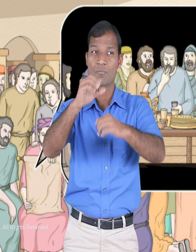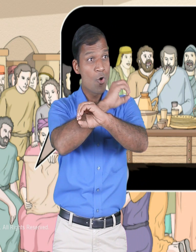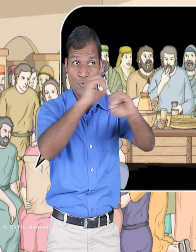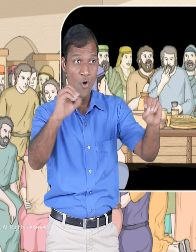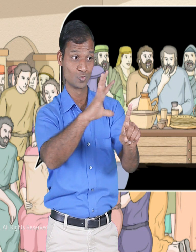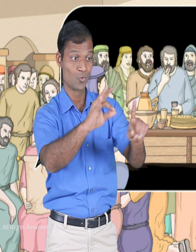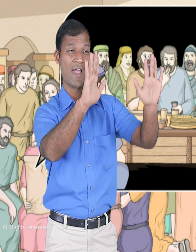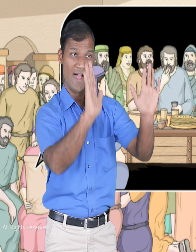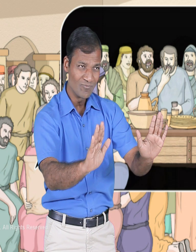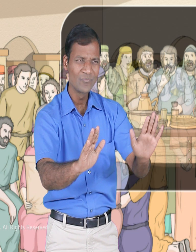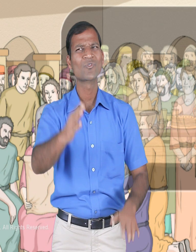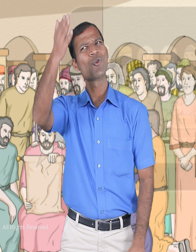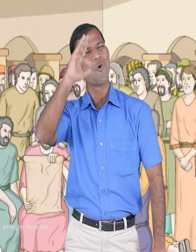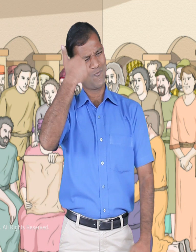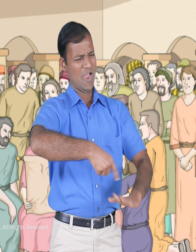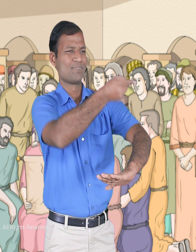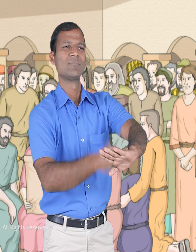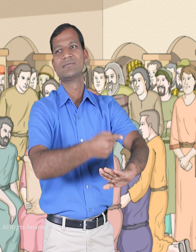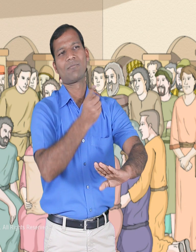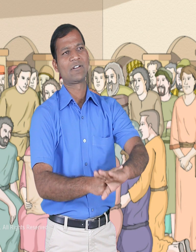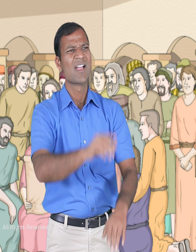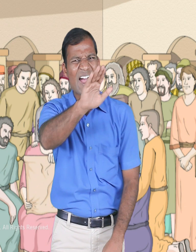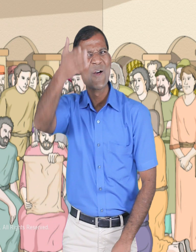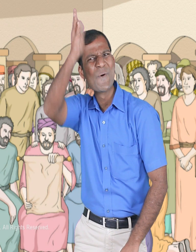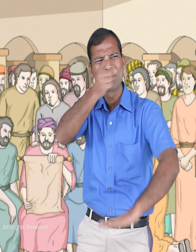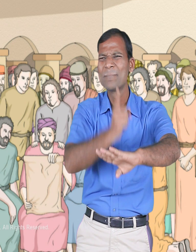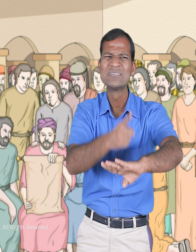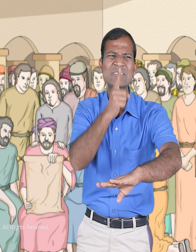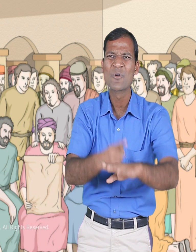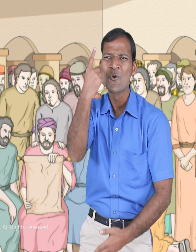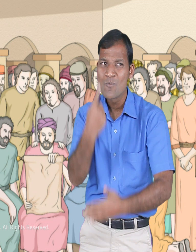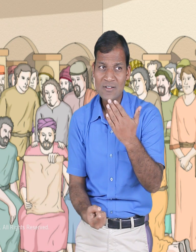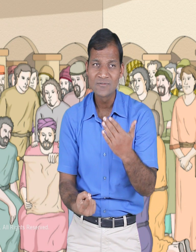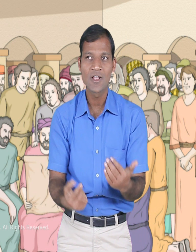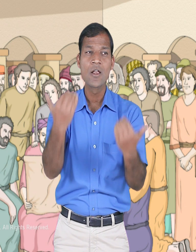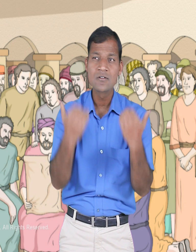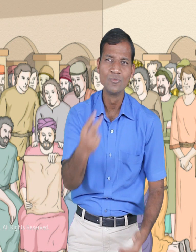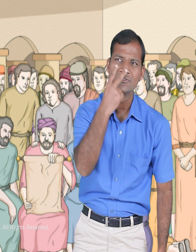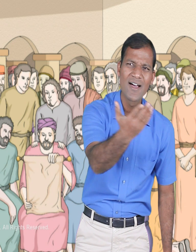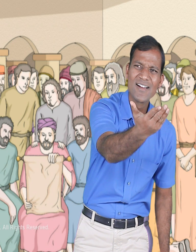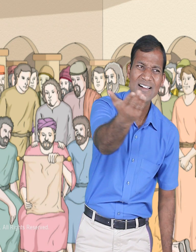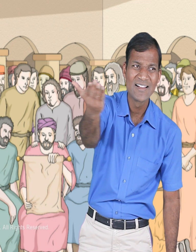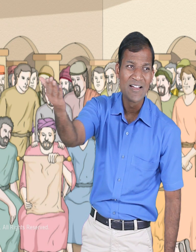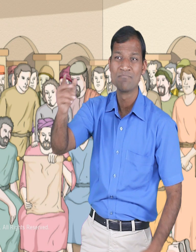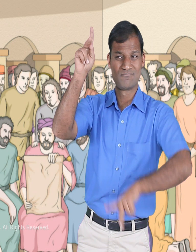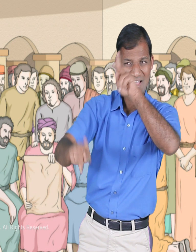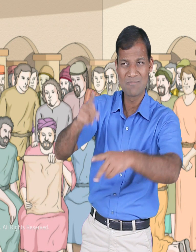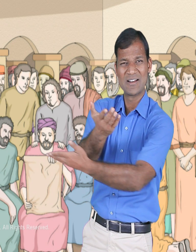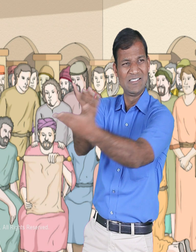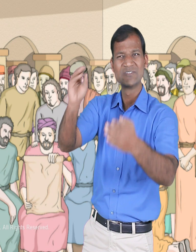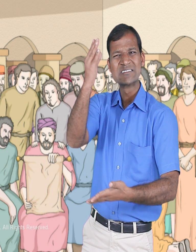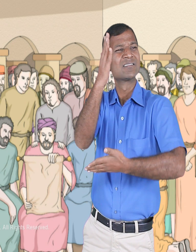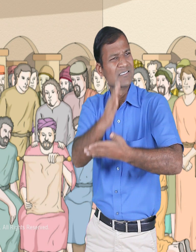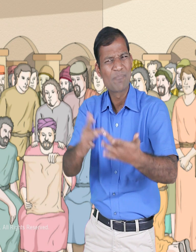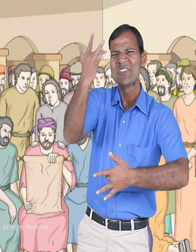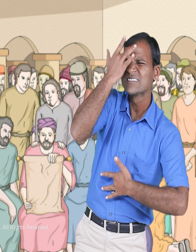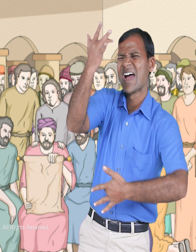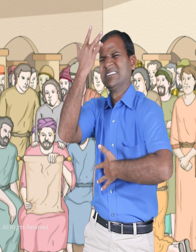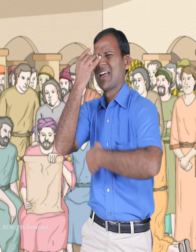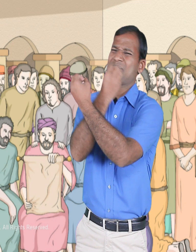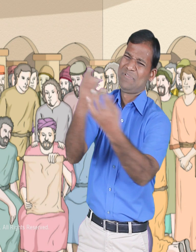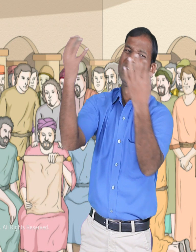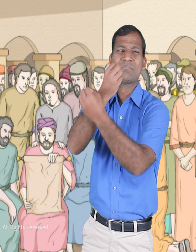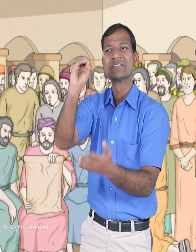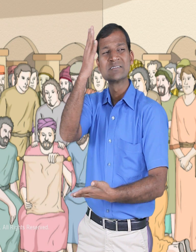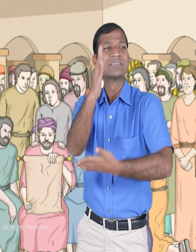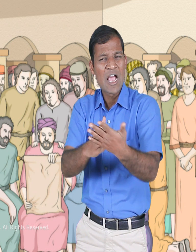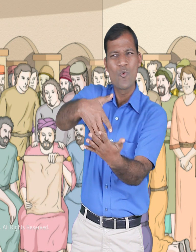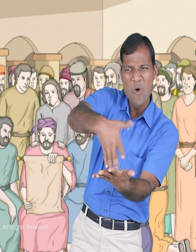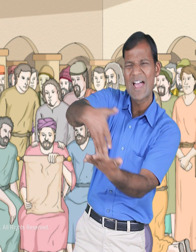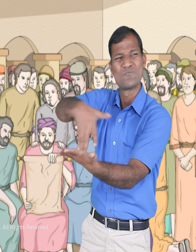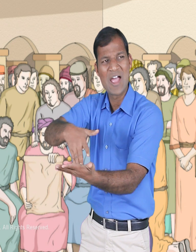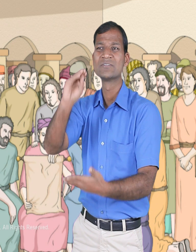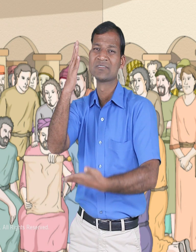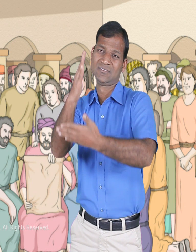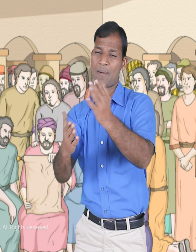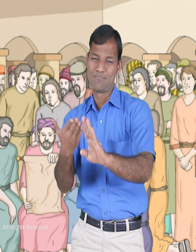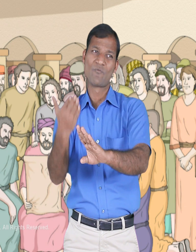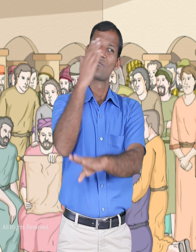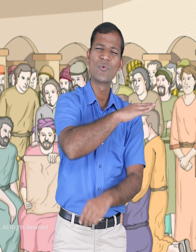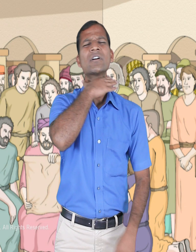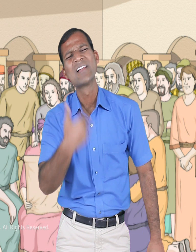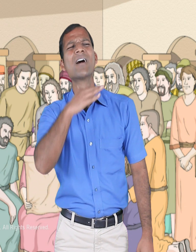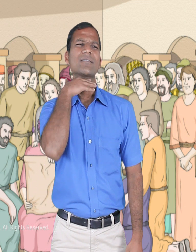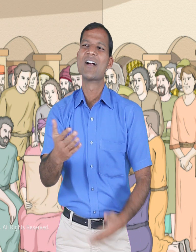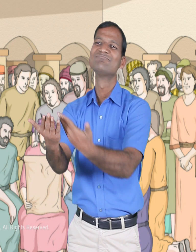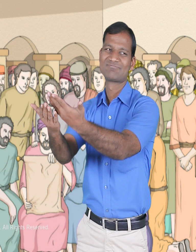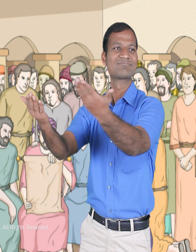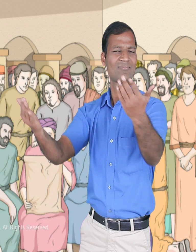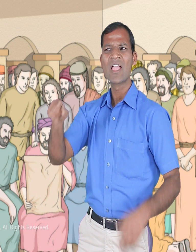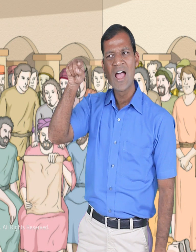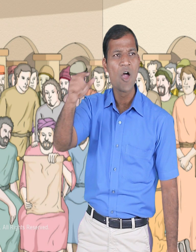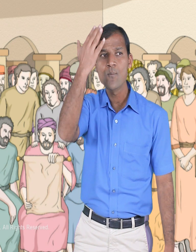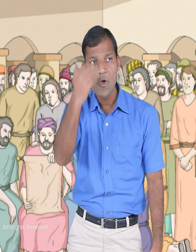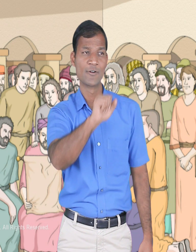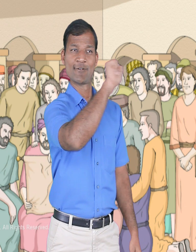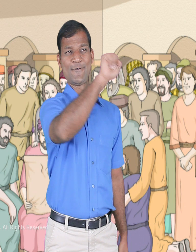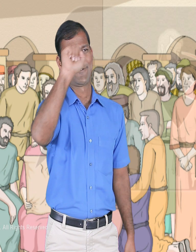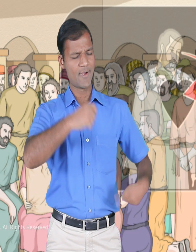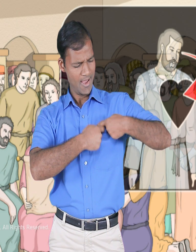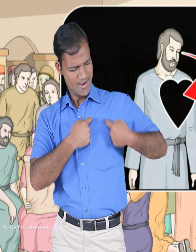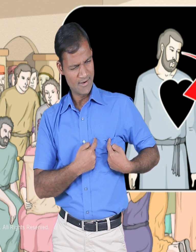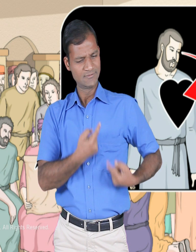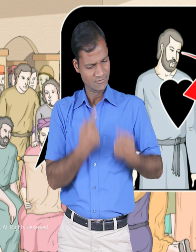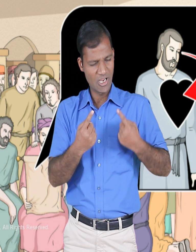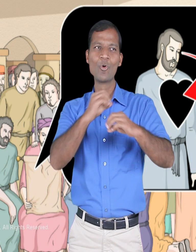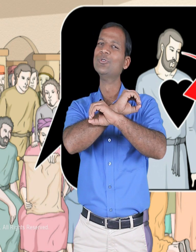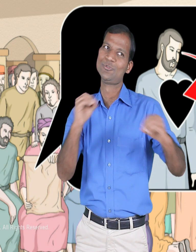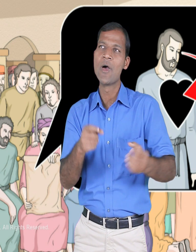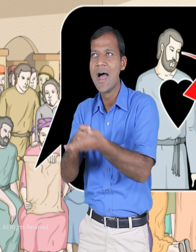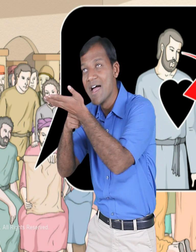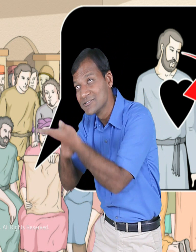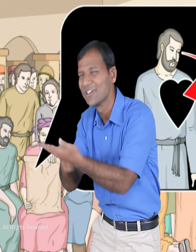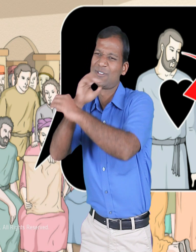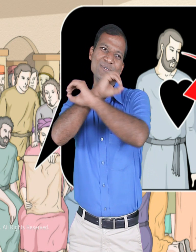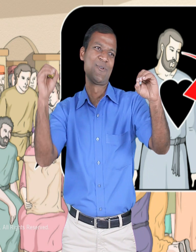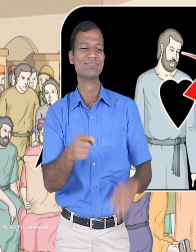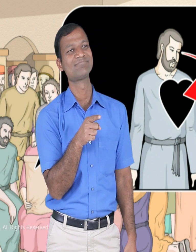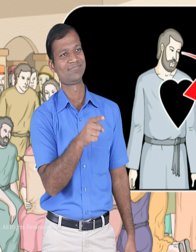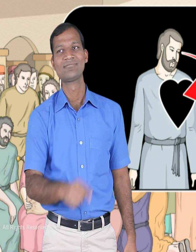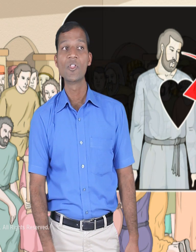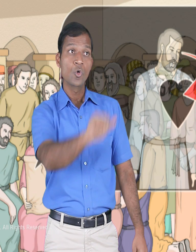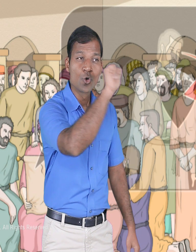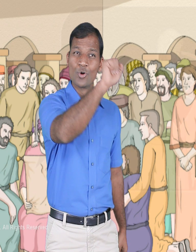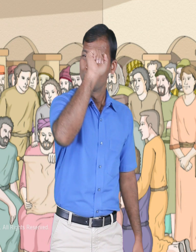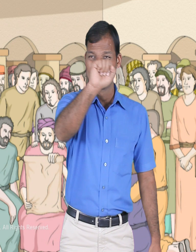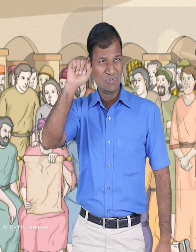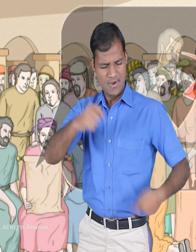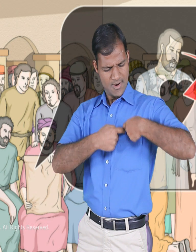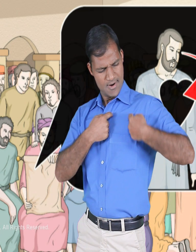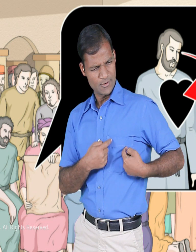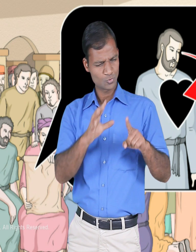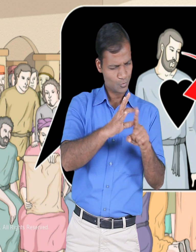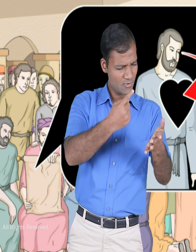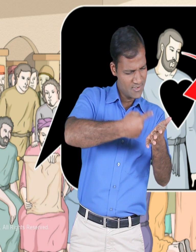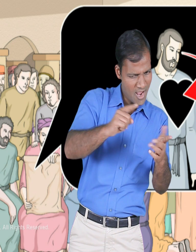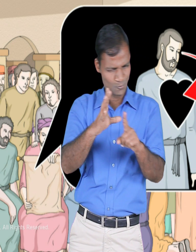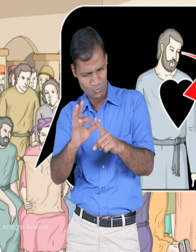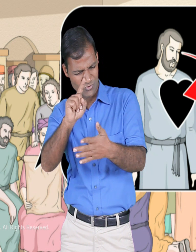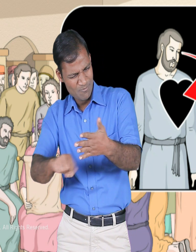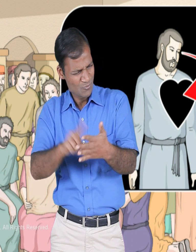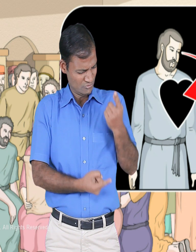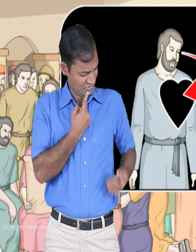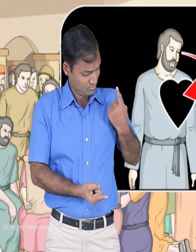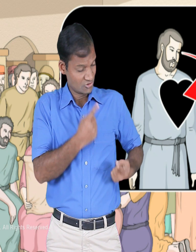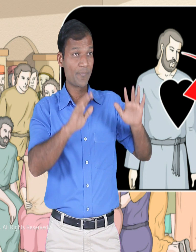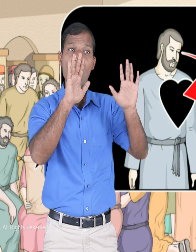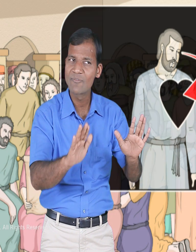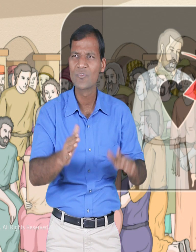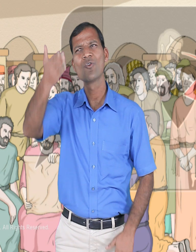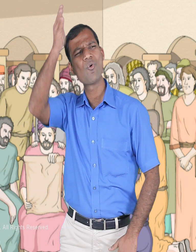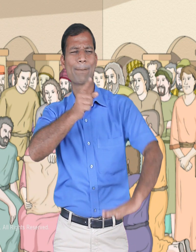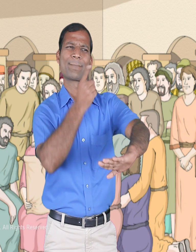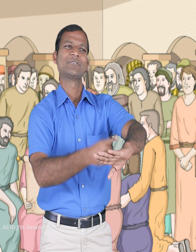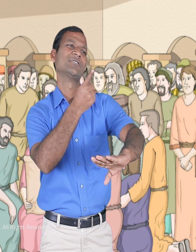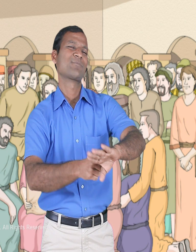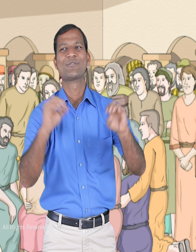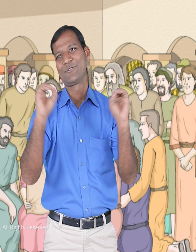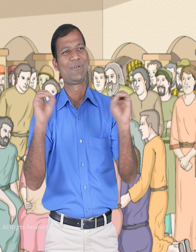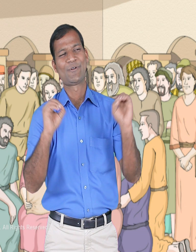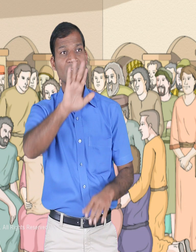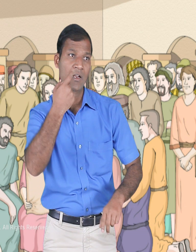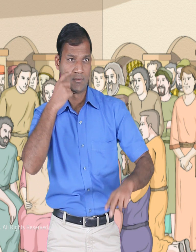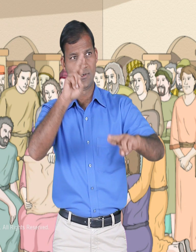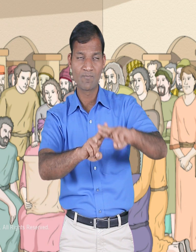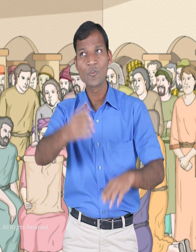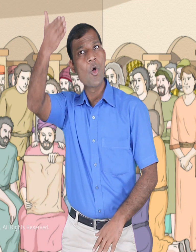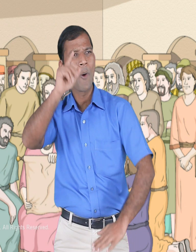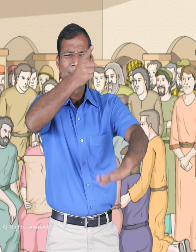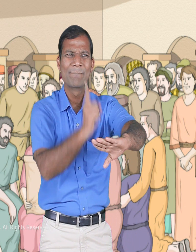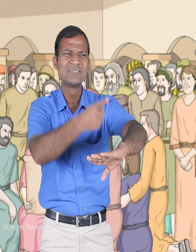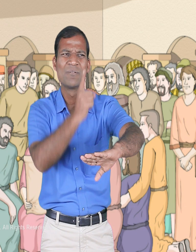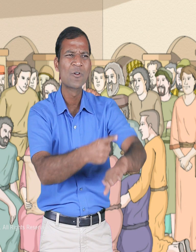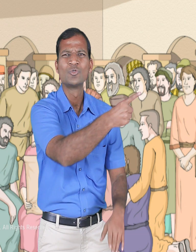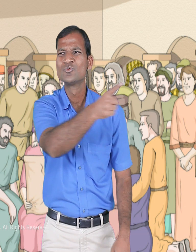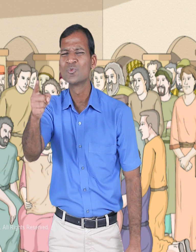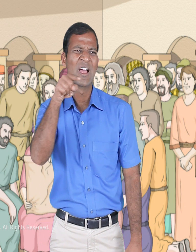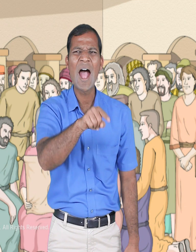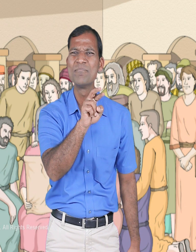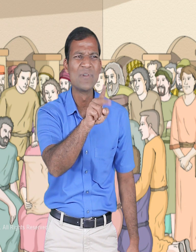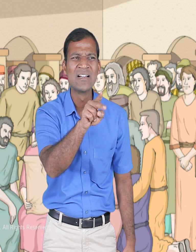But when we are judged by the Lord, we are being disciplined so that we will not be condemned with the world.